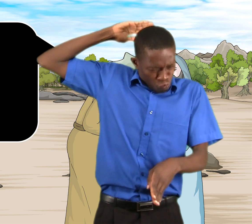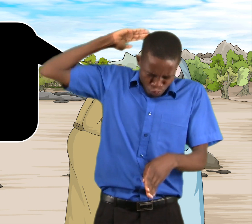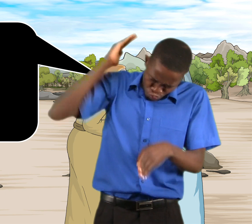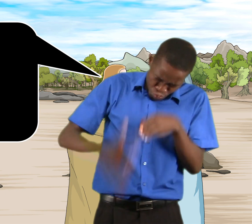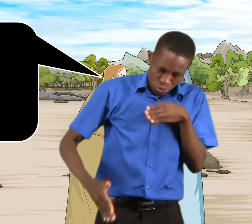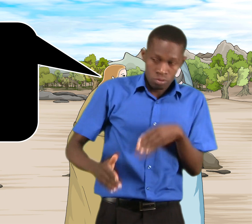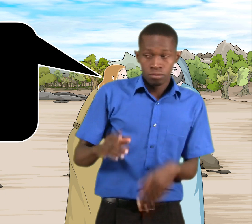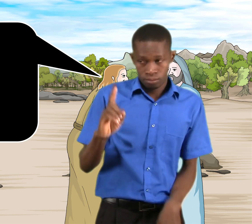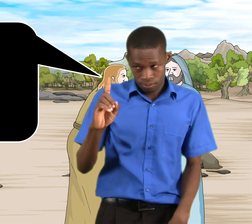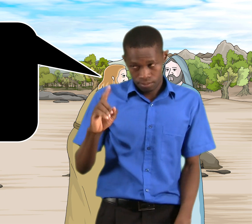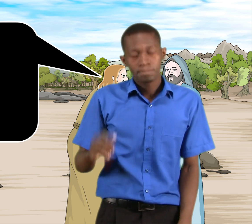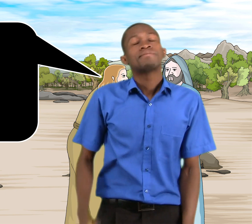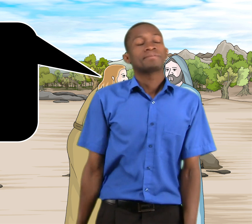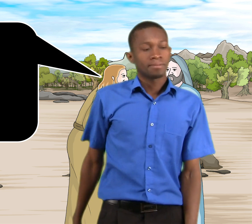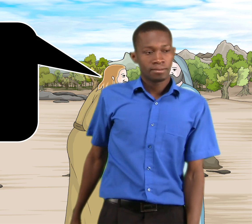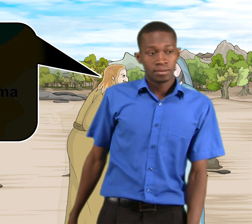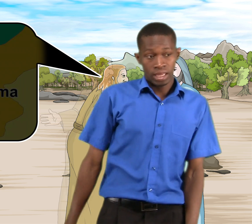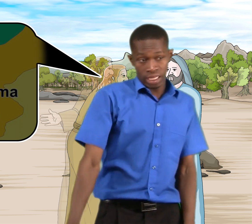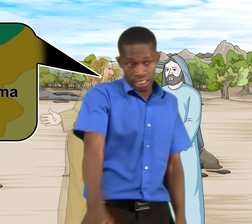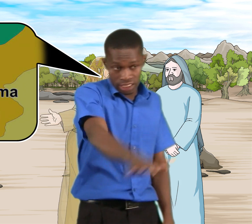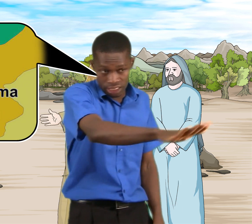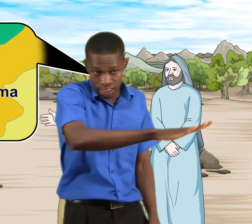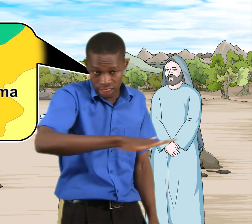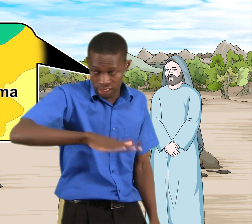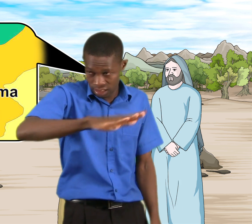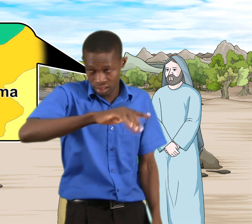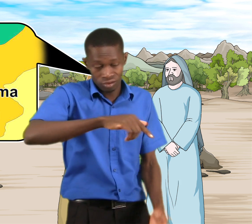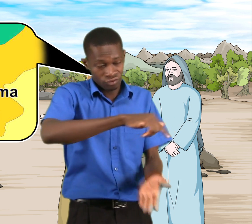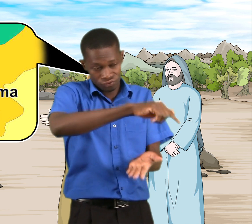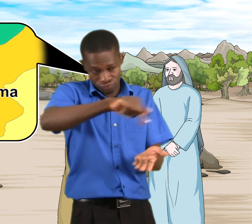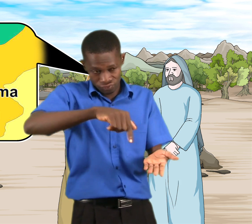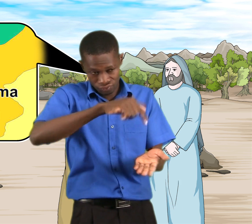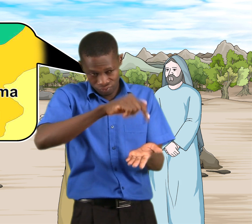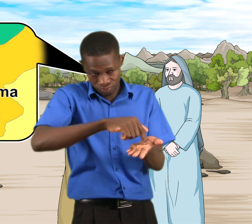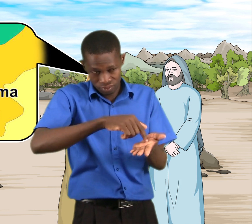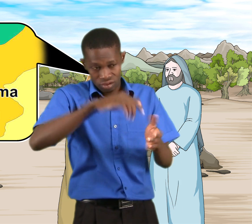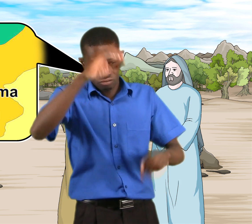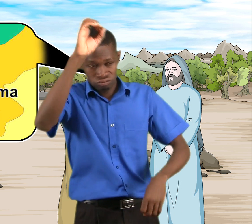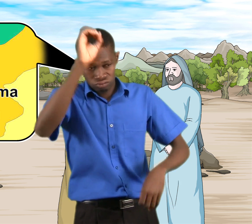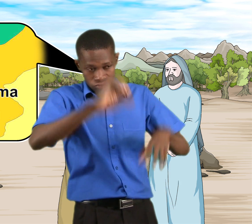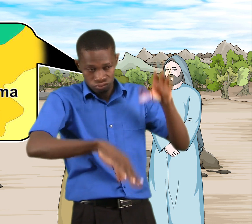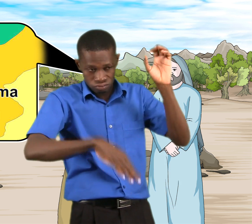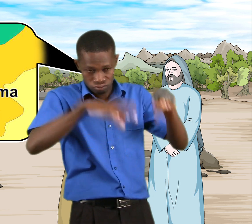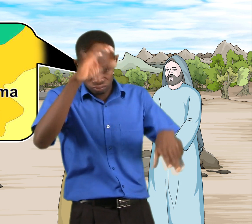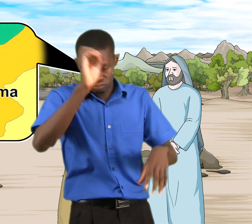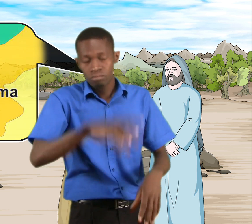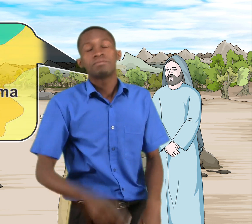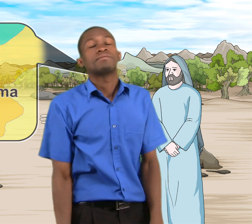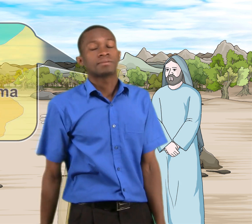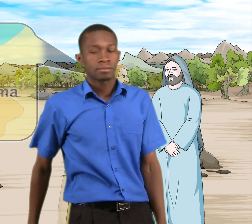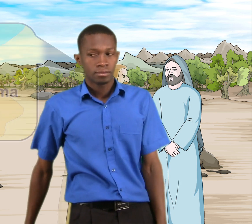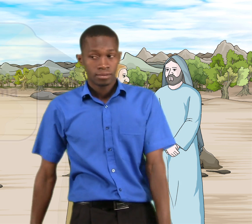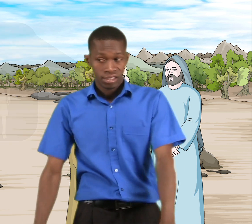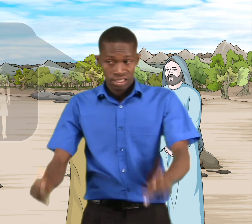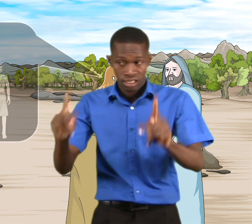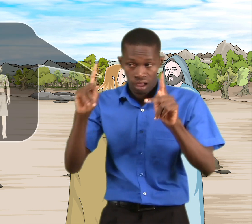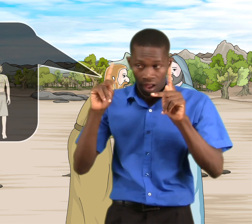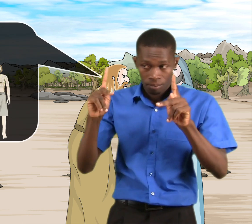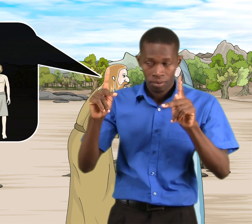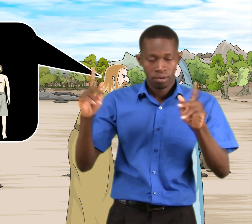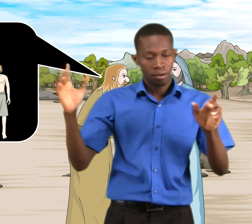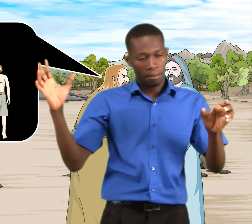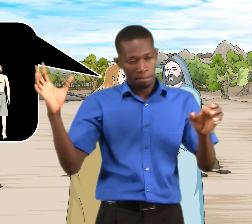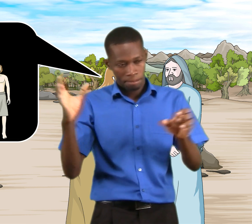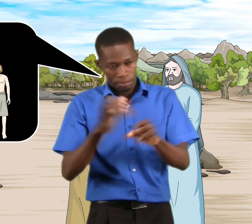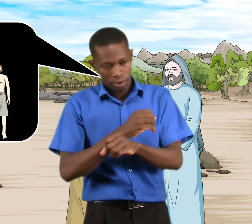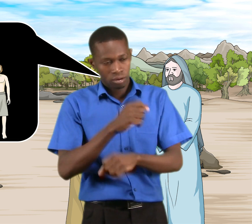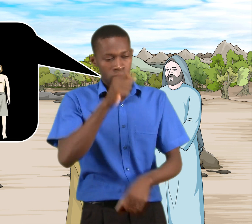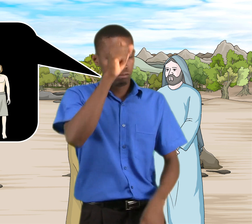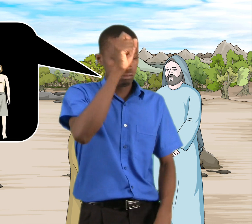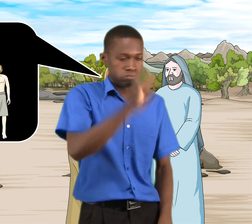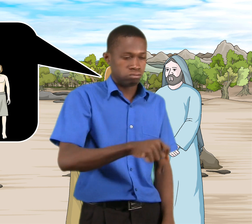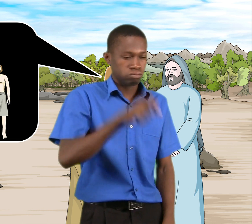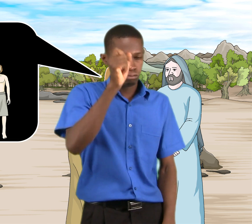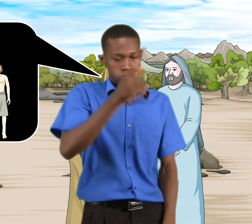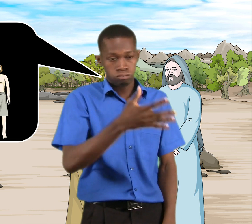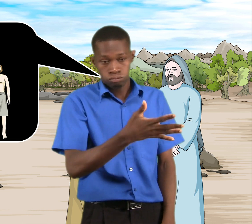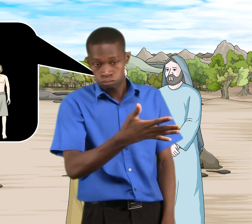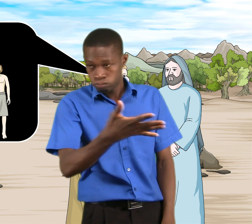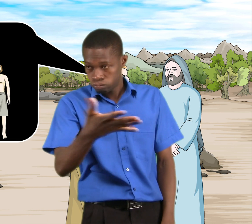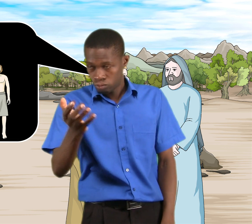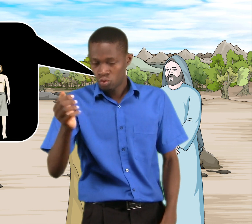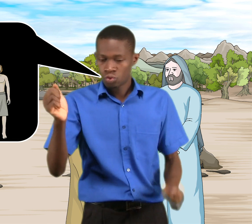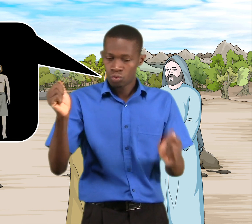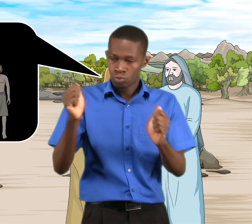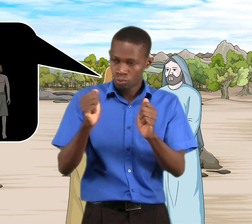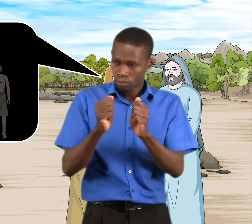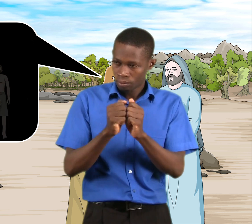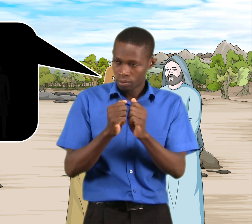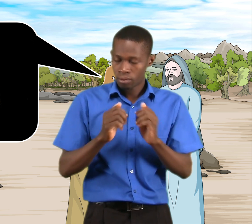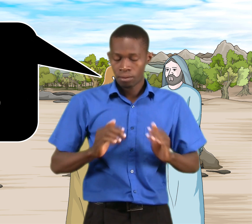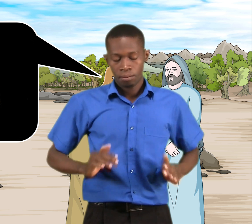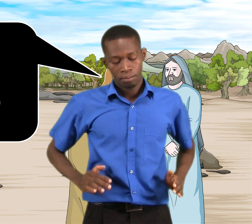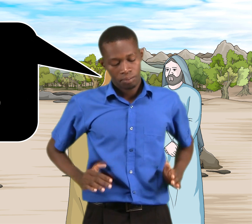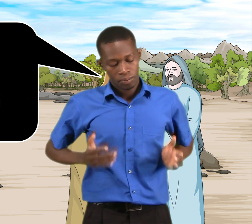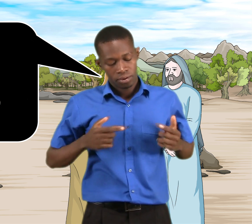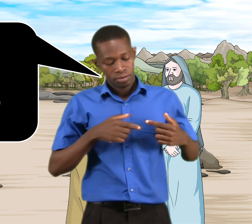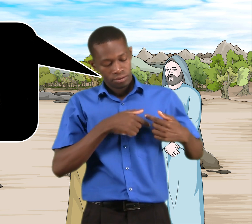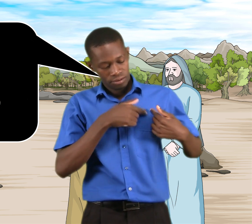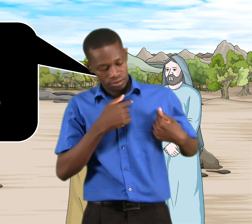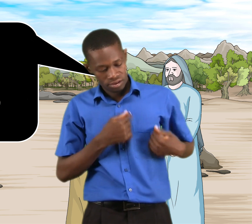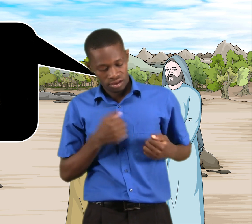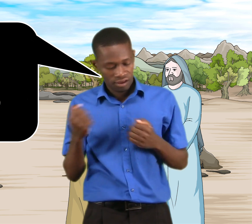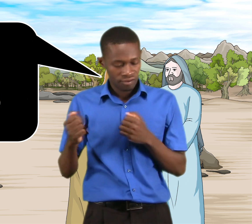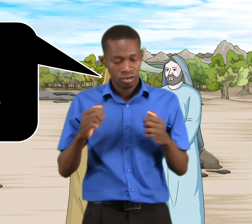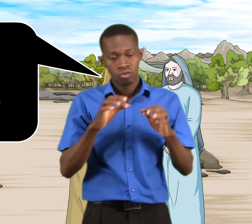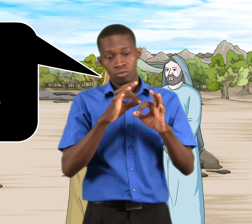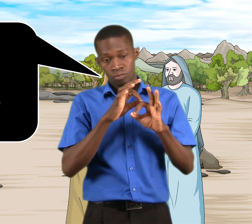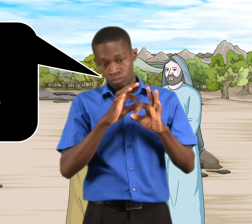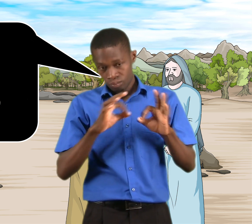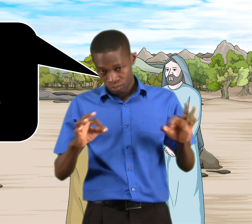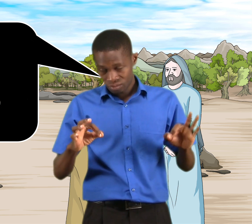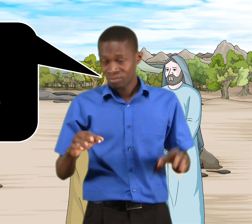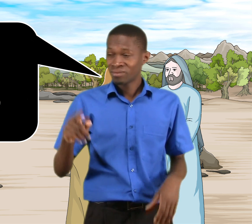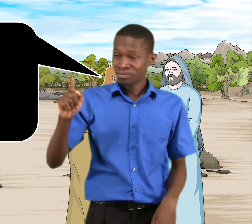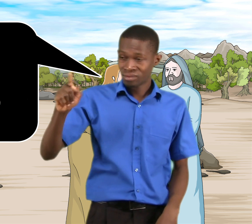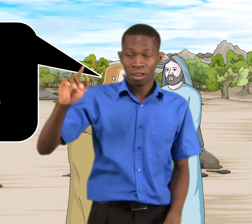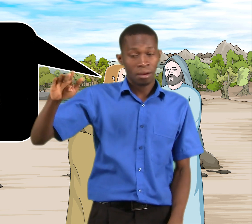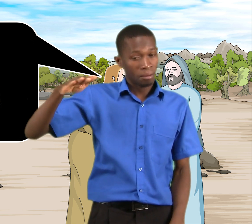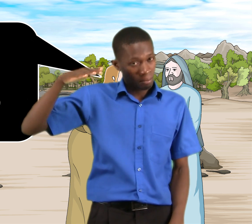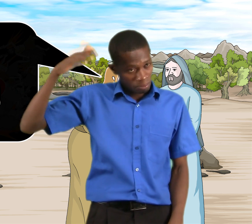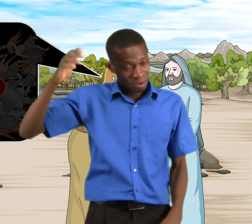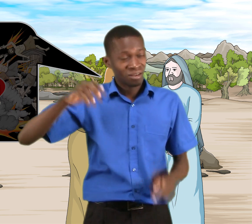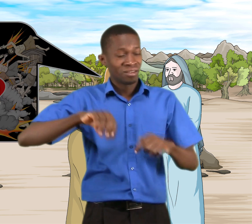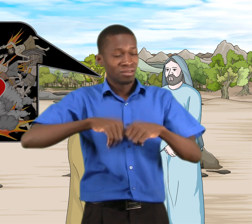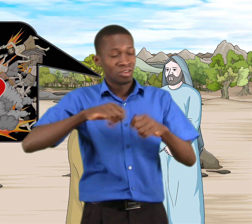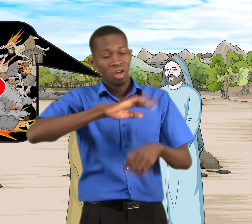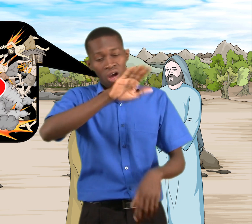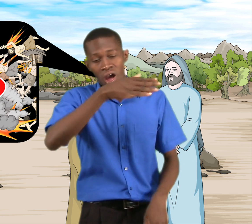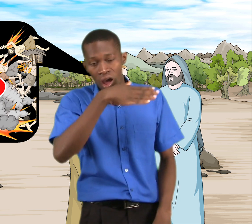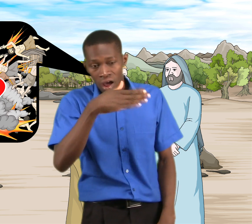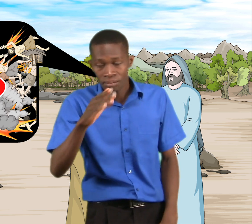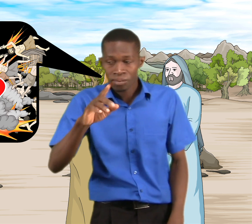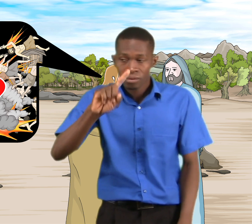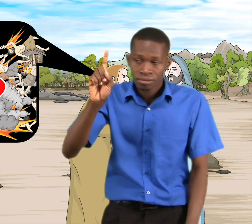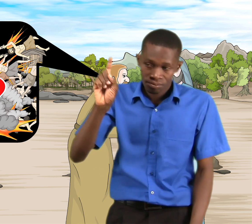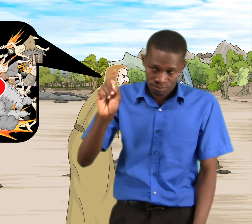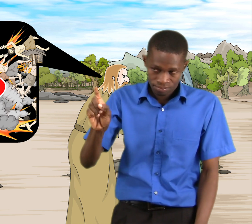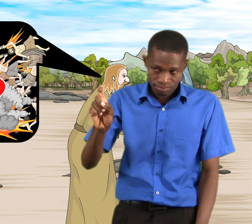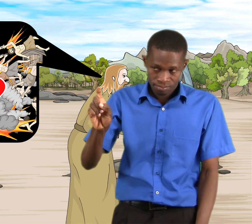Suppose ten are found there?”